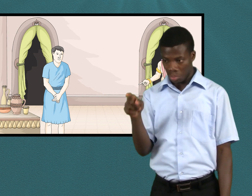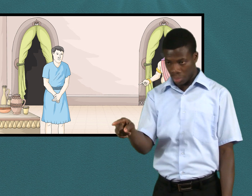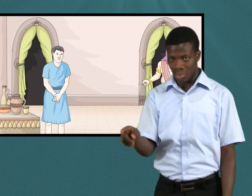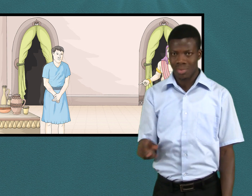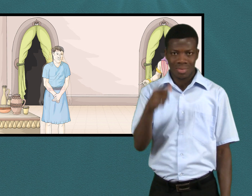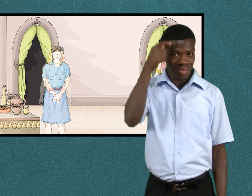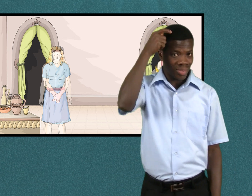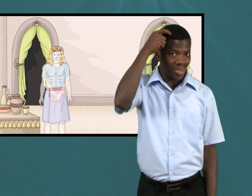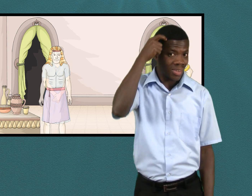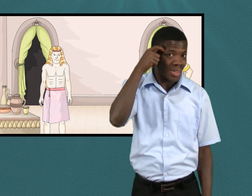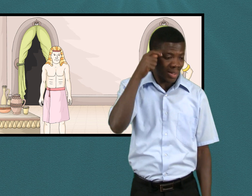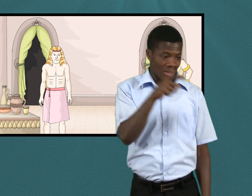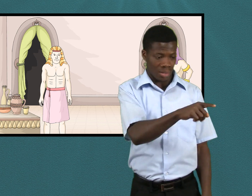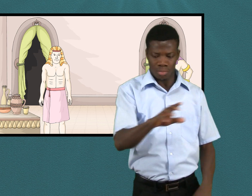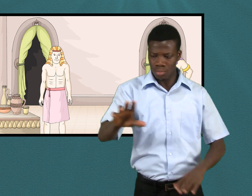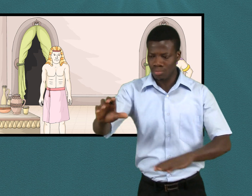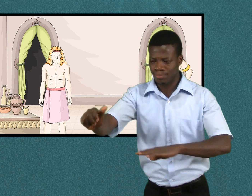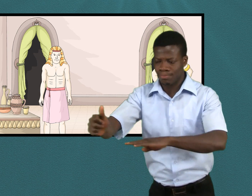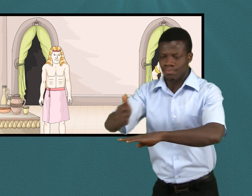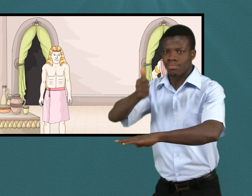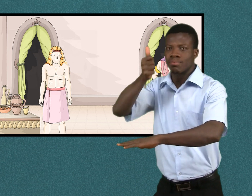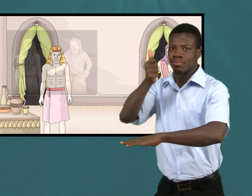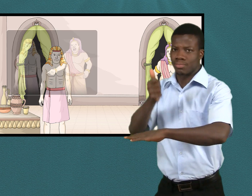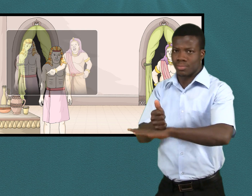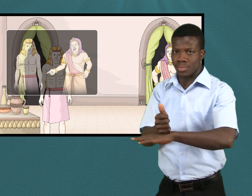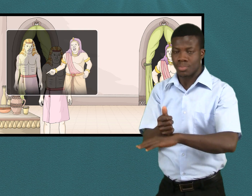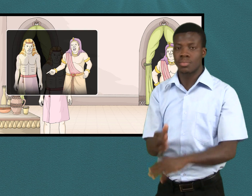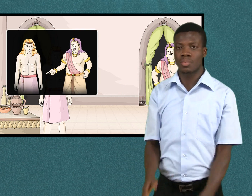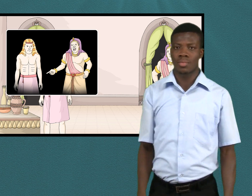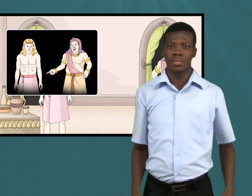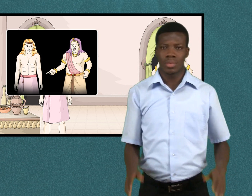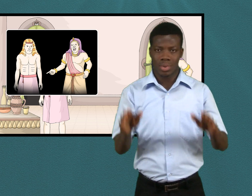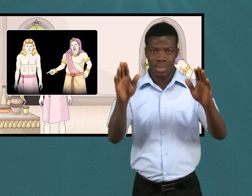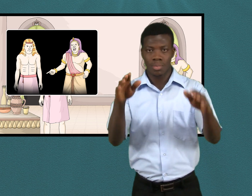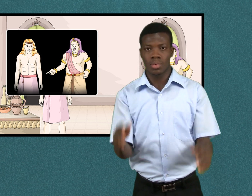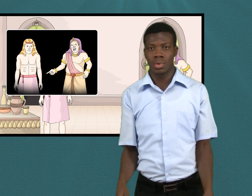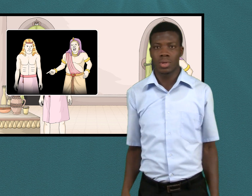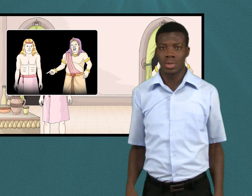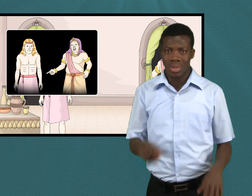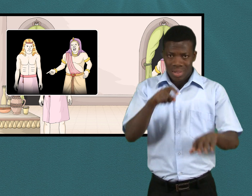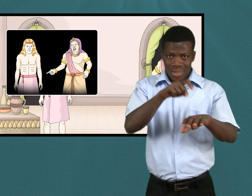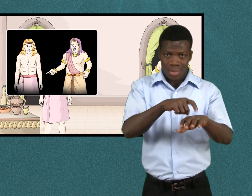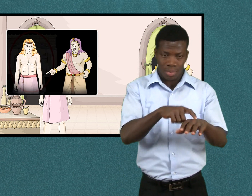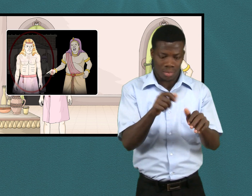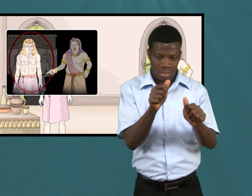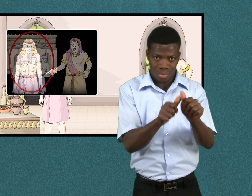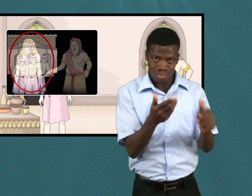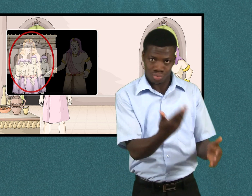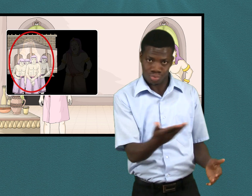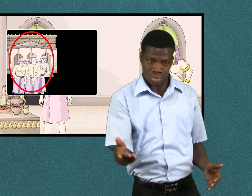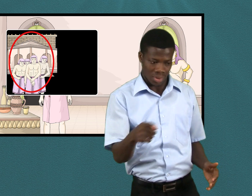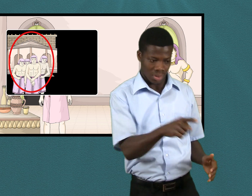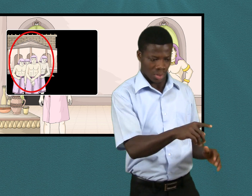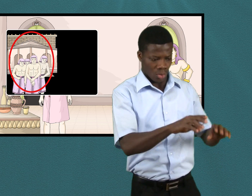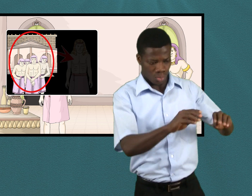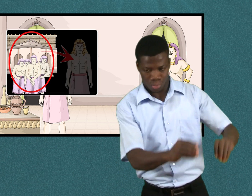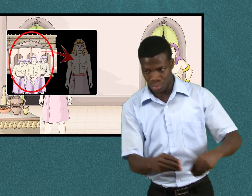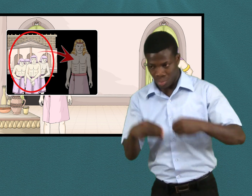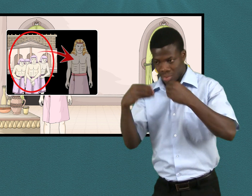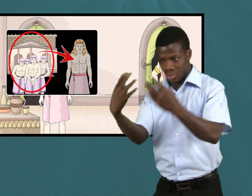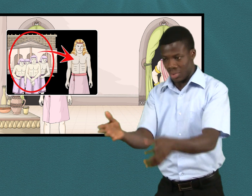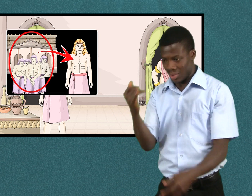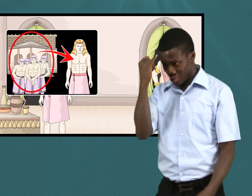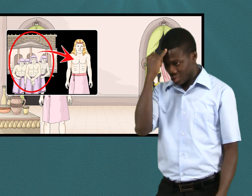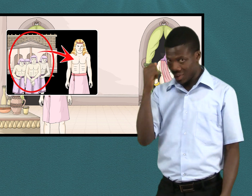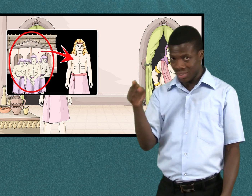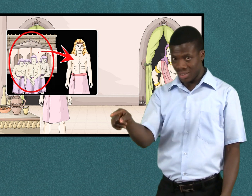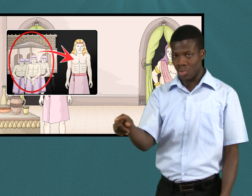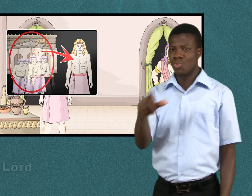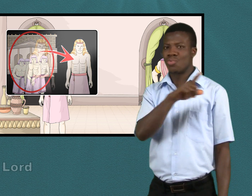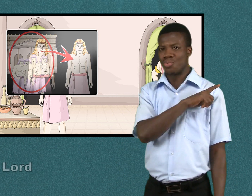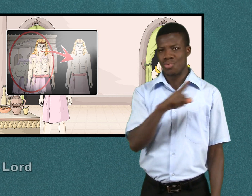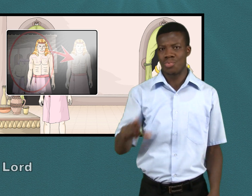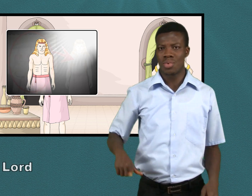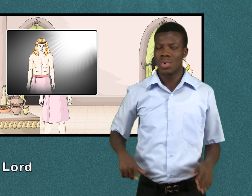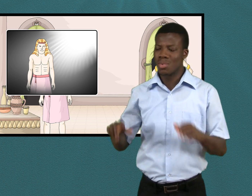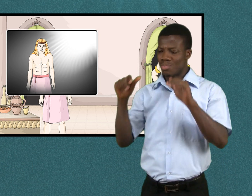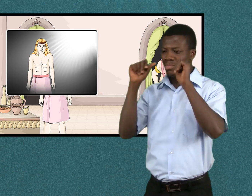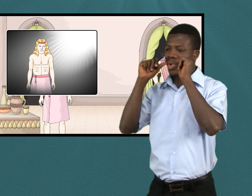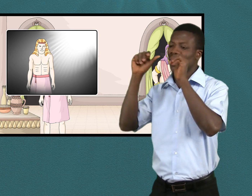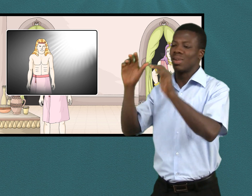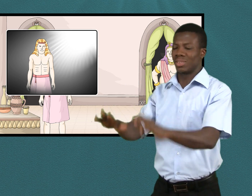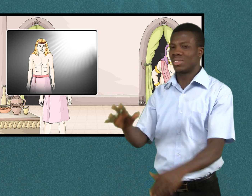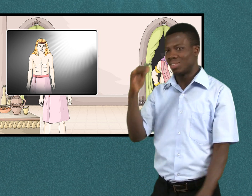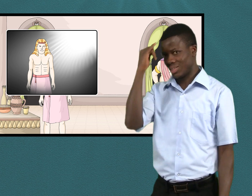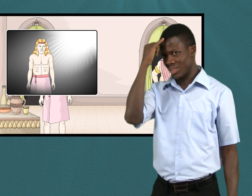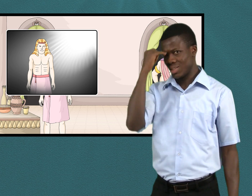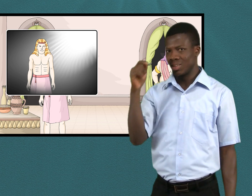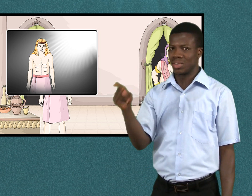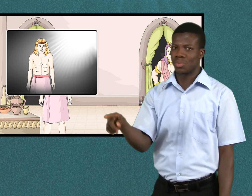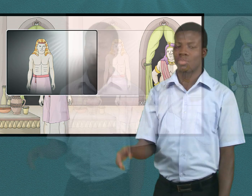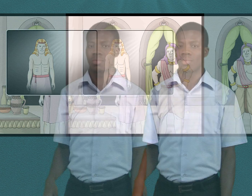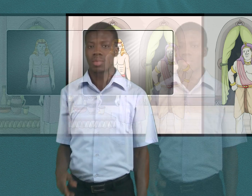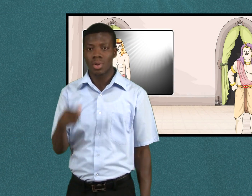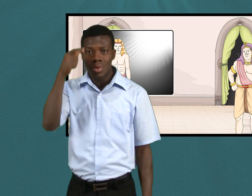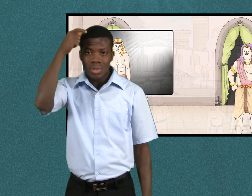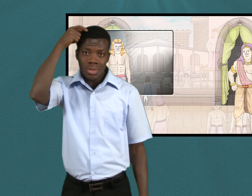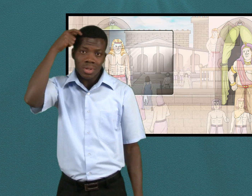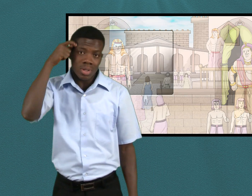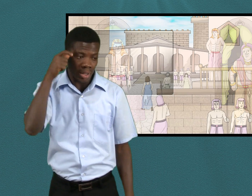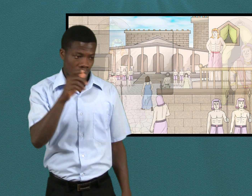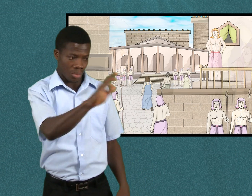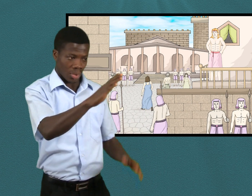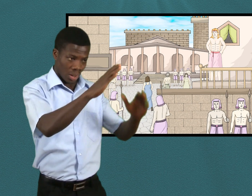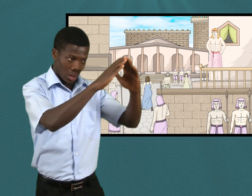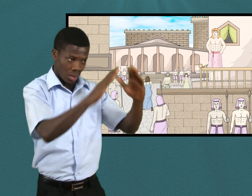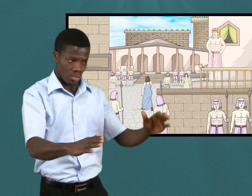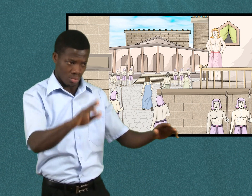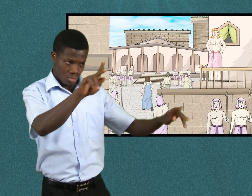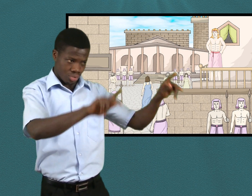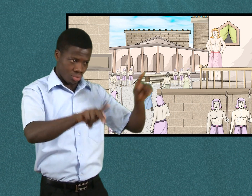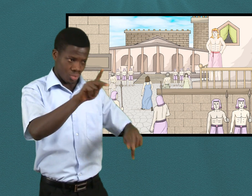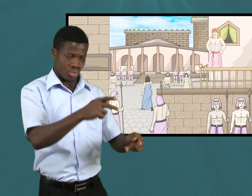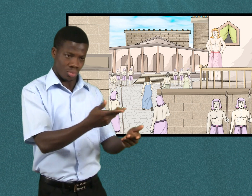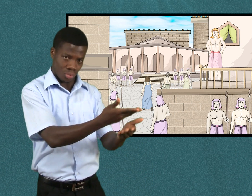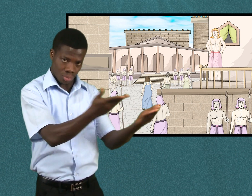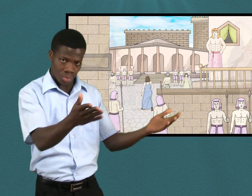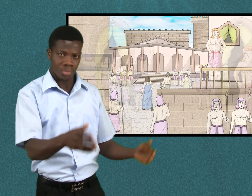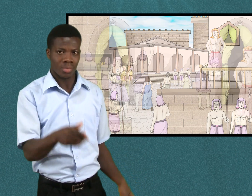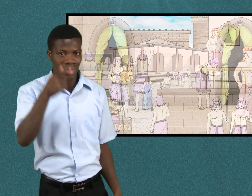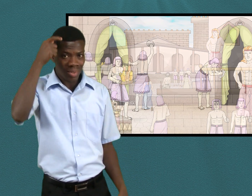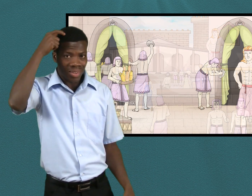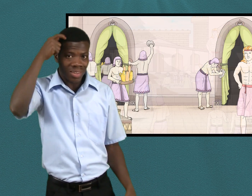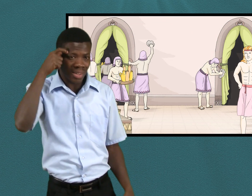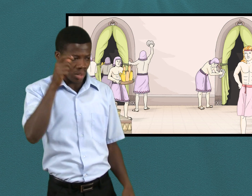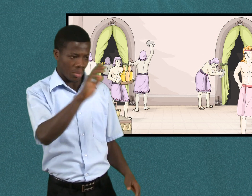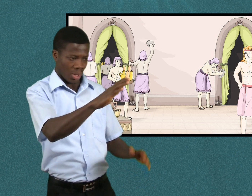Potiphar put him in charge of his household and entrusted him with everything he owned.